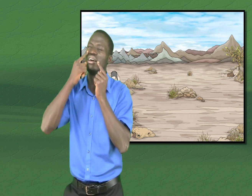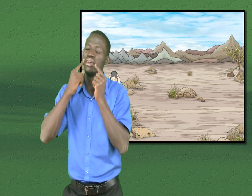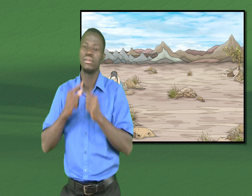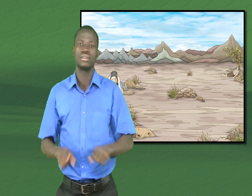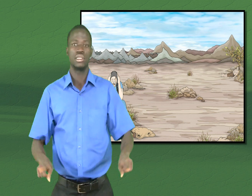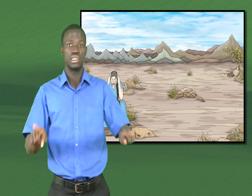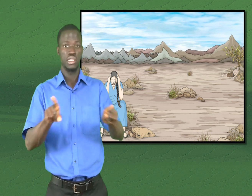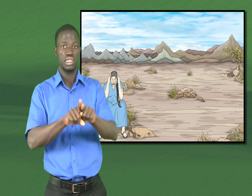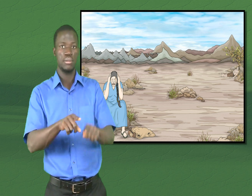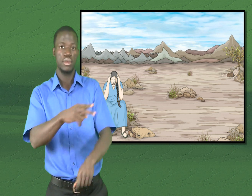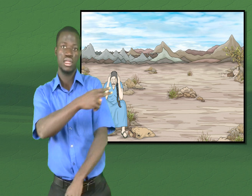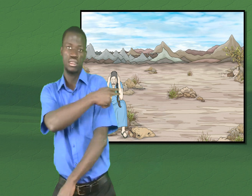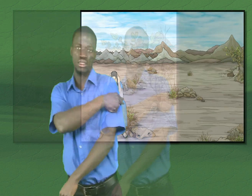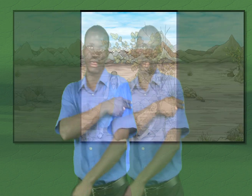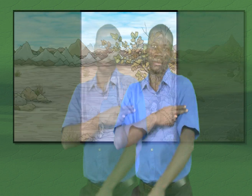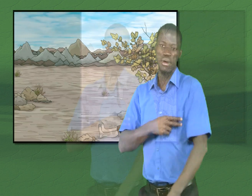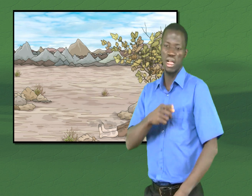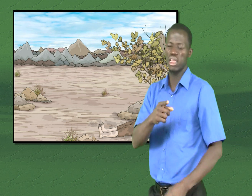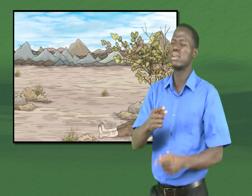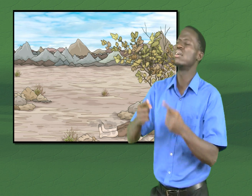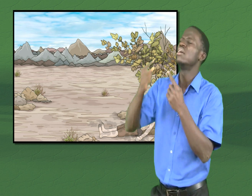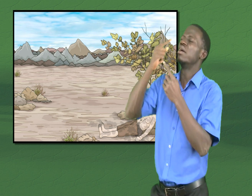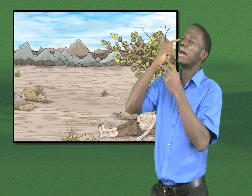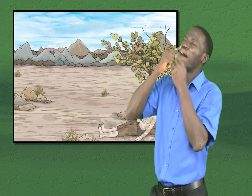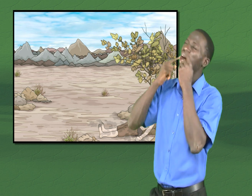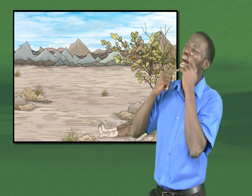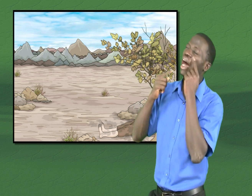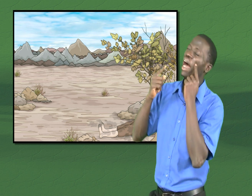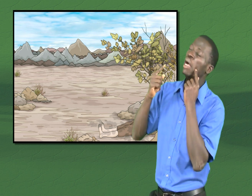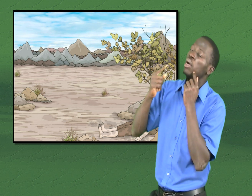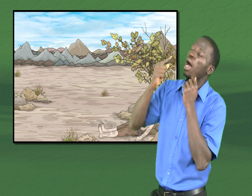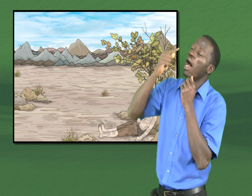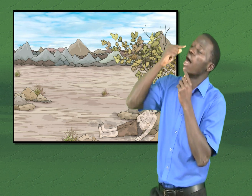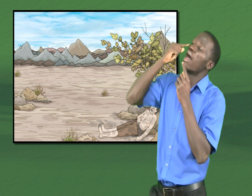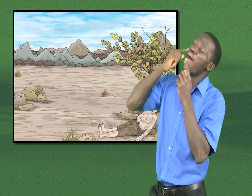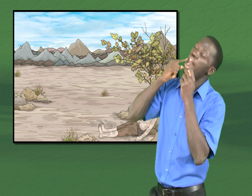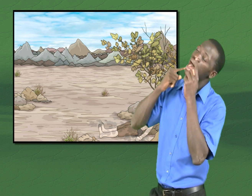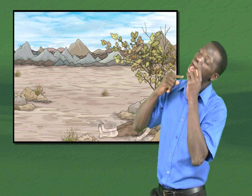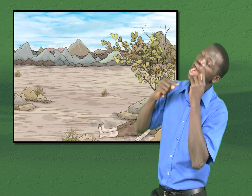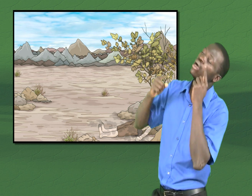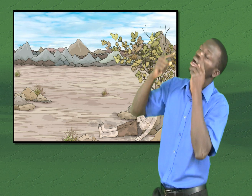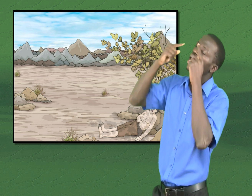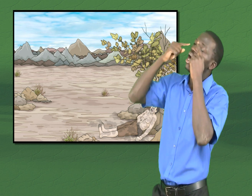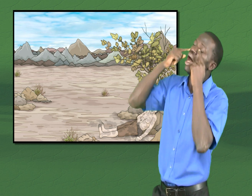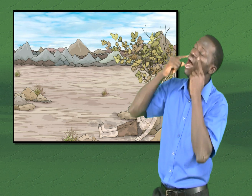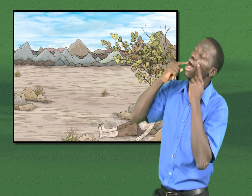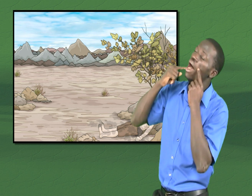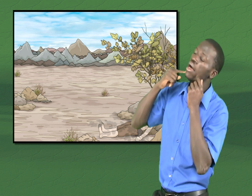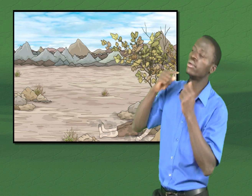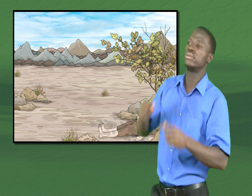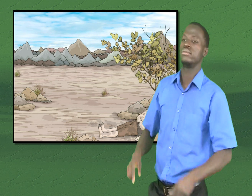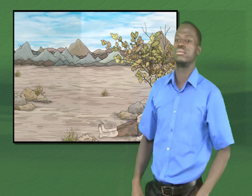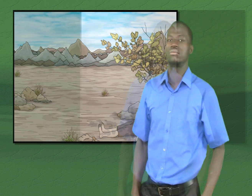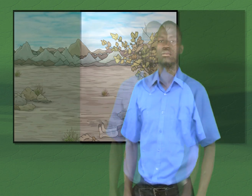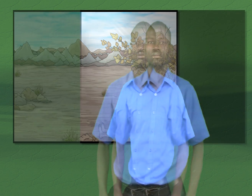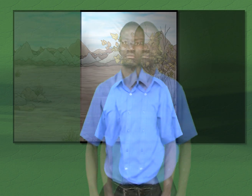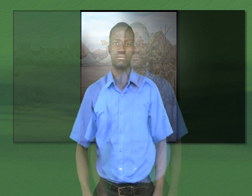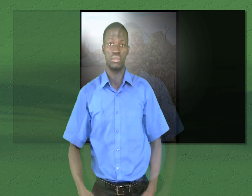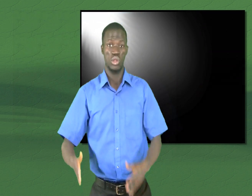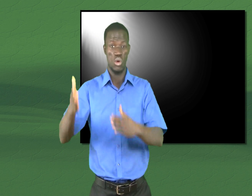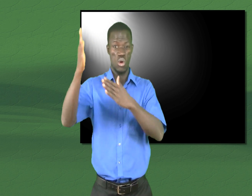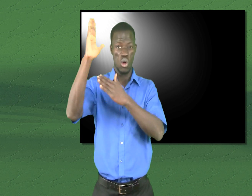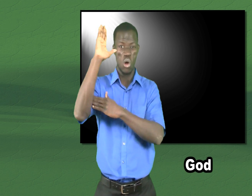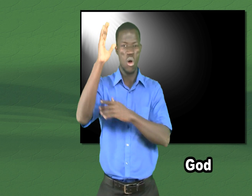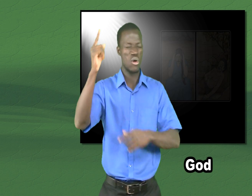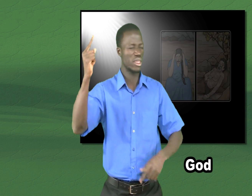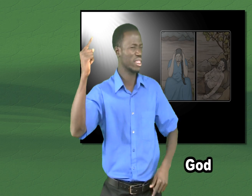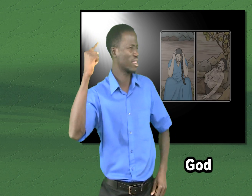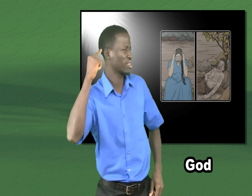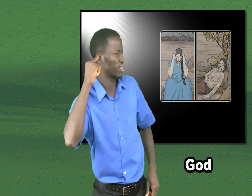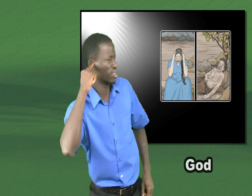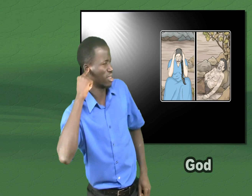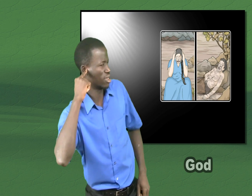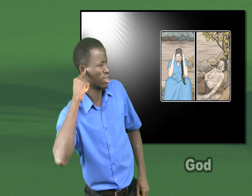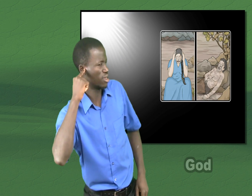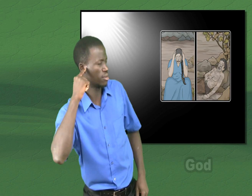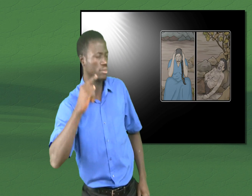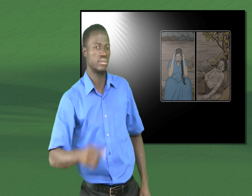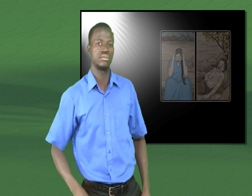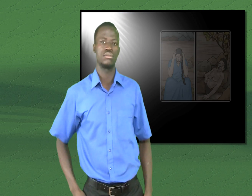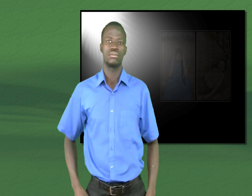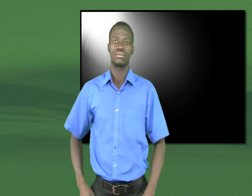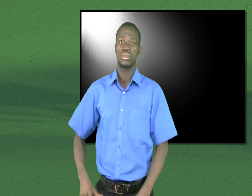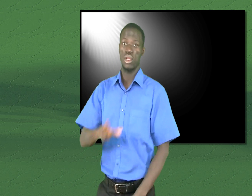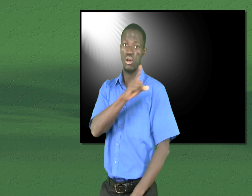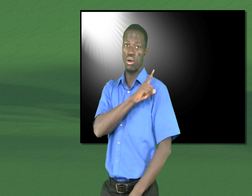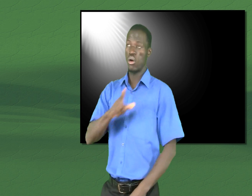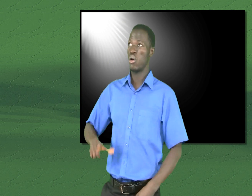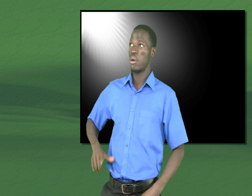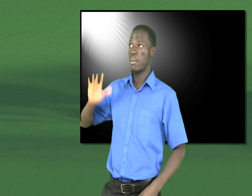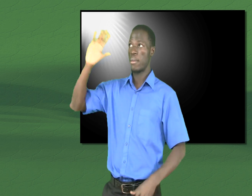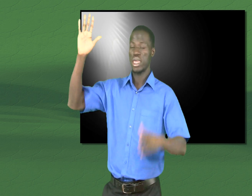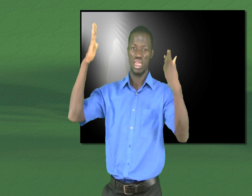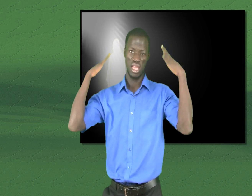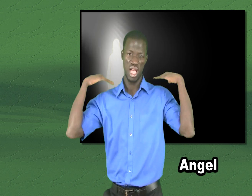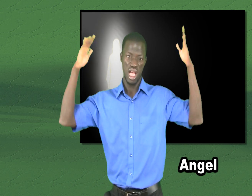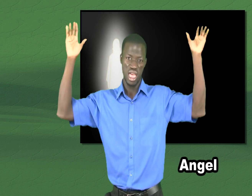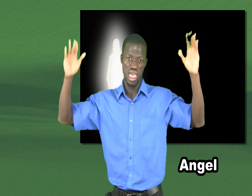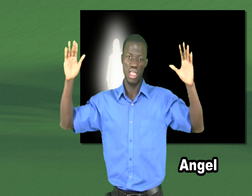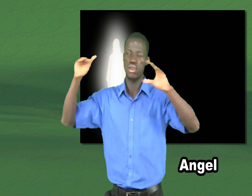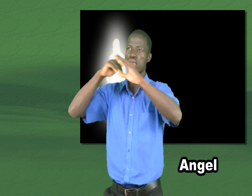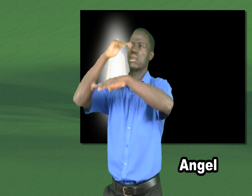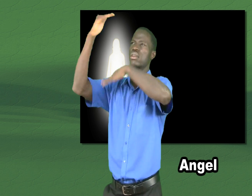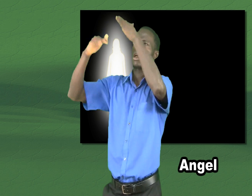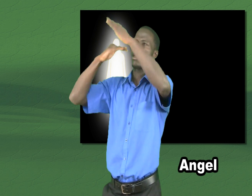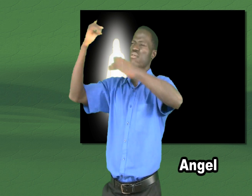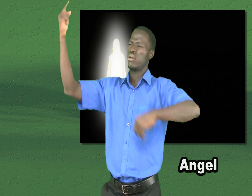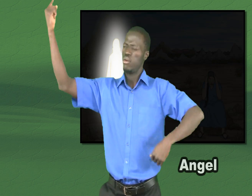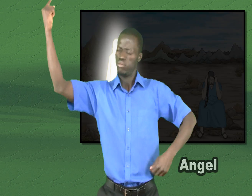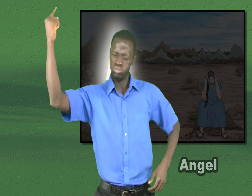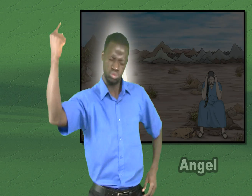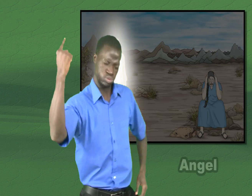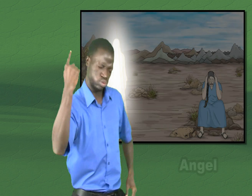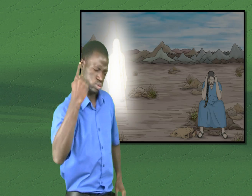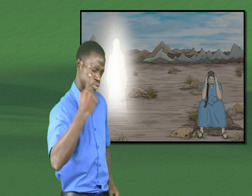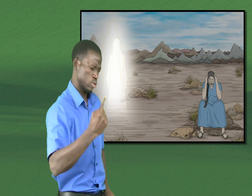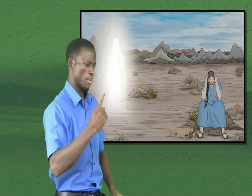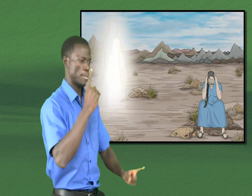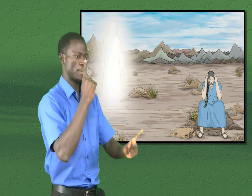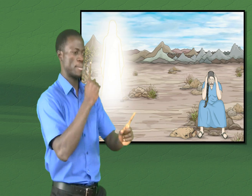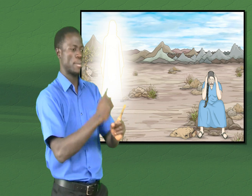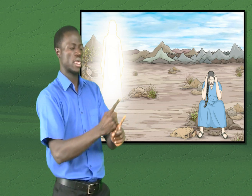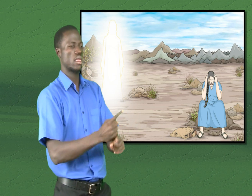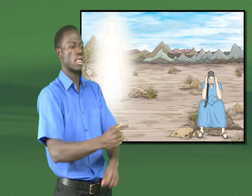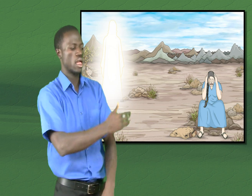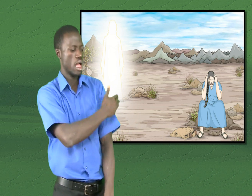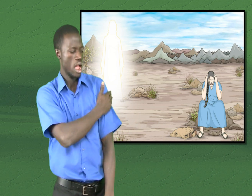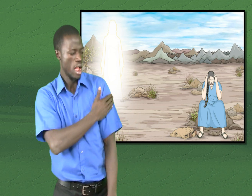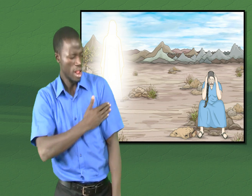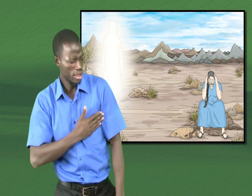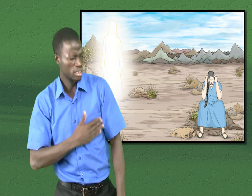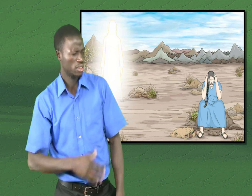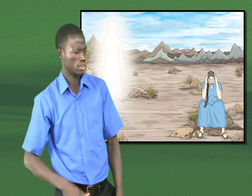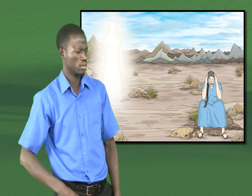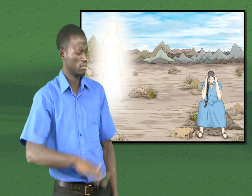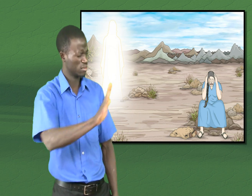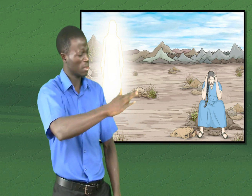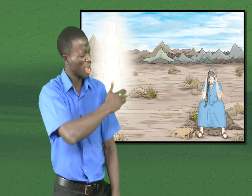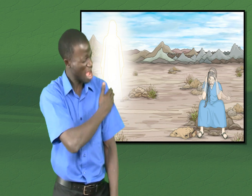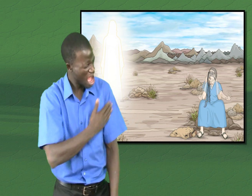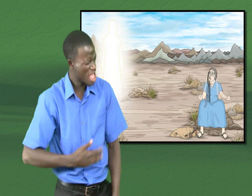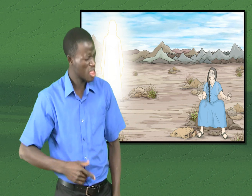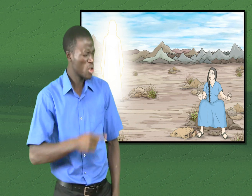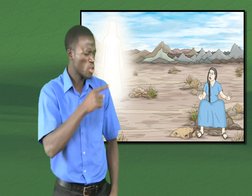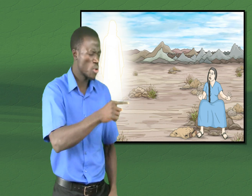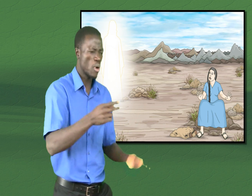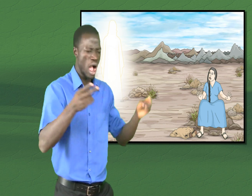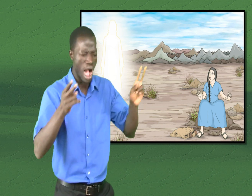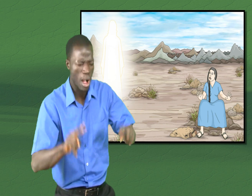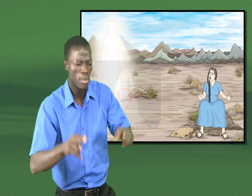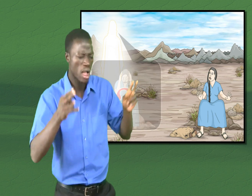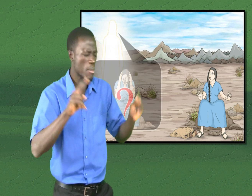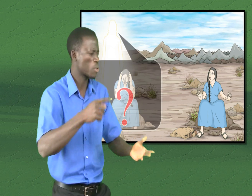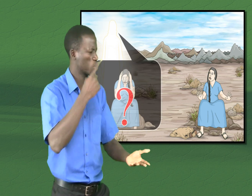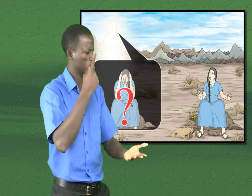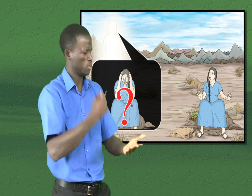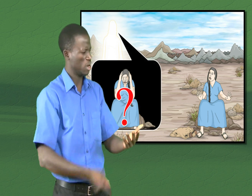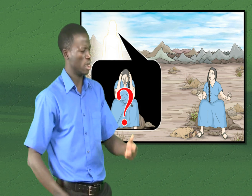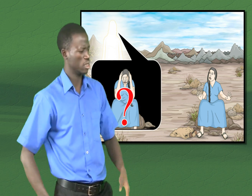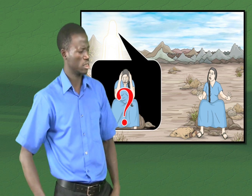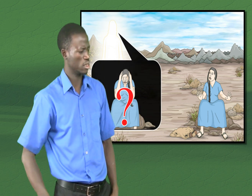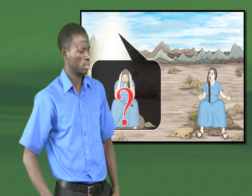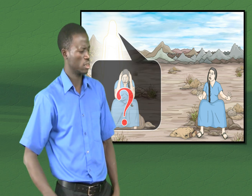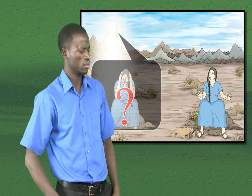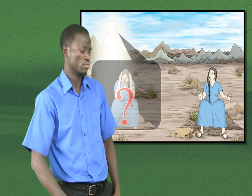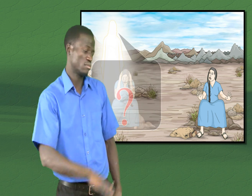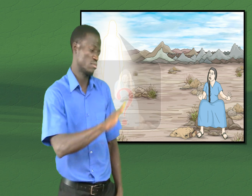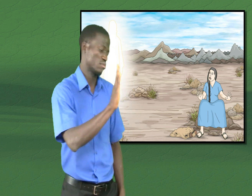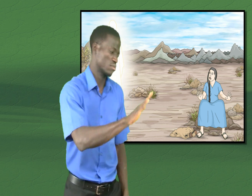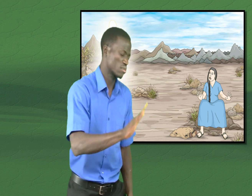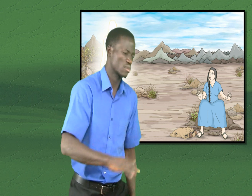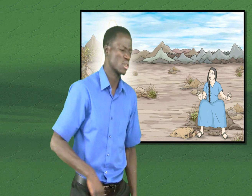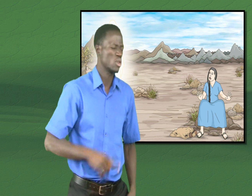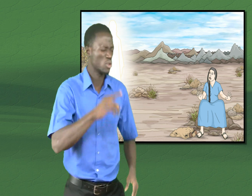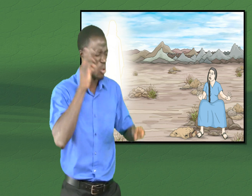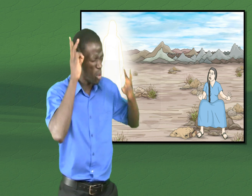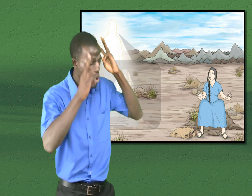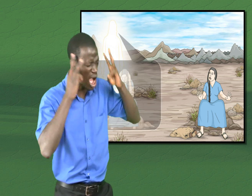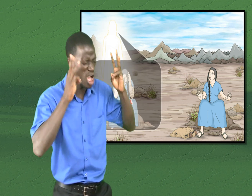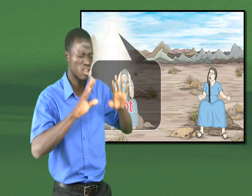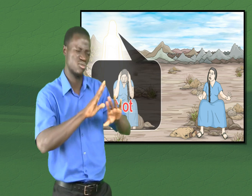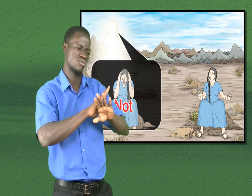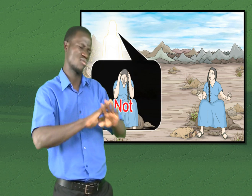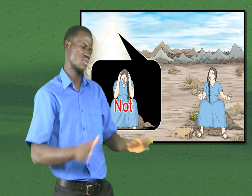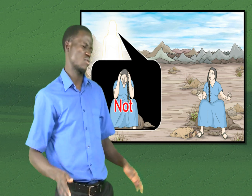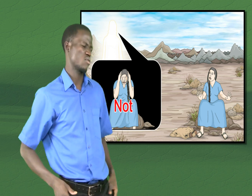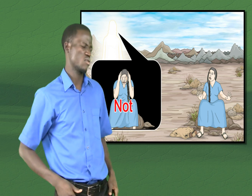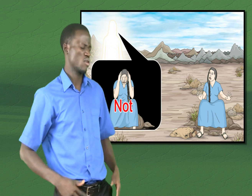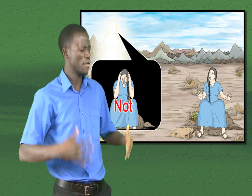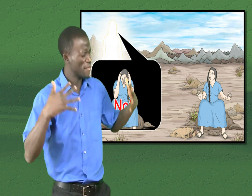And as she sat nearby, she lifted up her voice and wept. Then God heard the voice of the boy, and the angel of God called to Hagar from heaven, “What is wrong, Hagar?